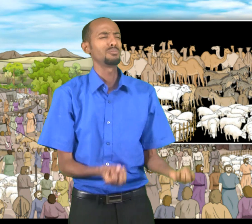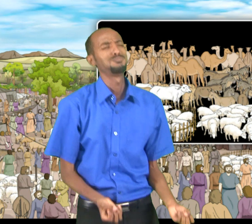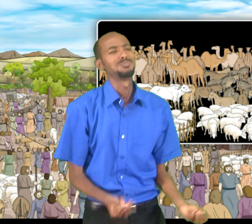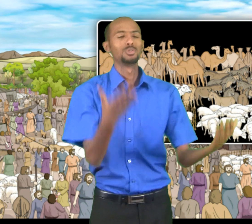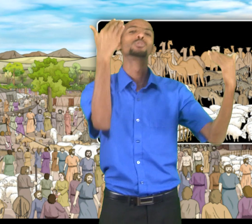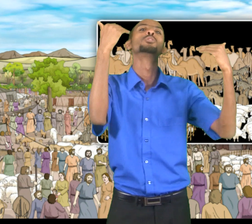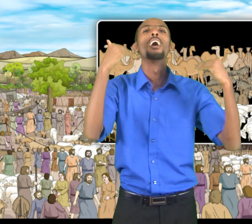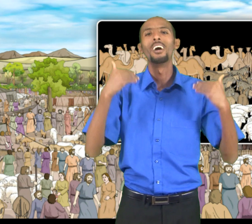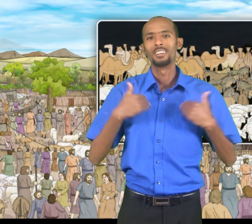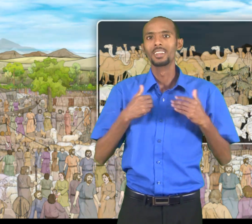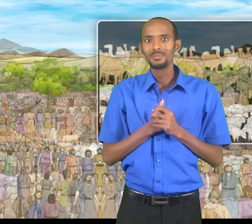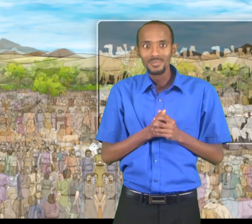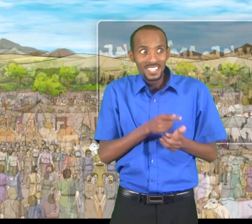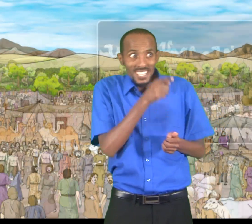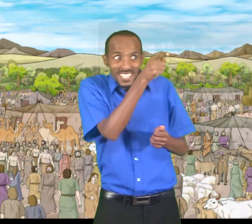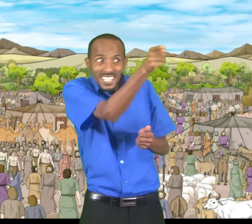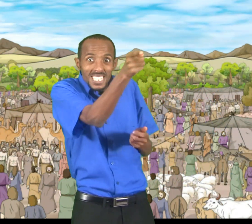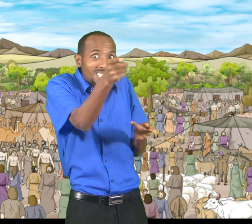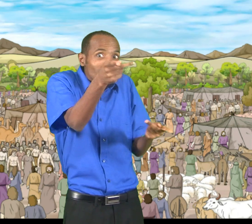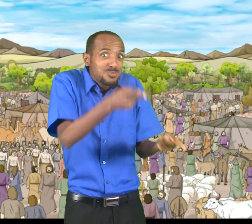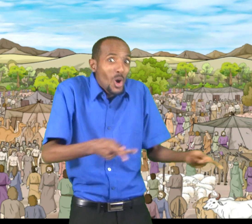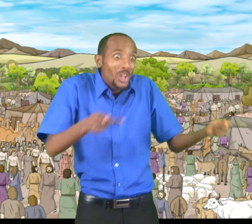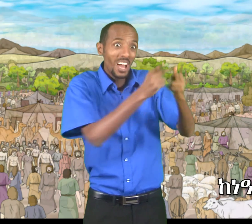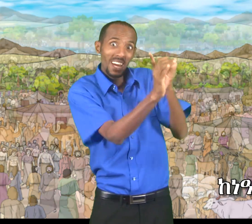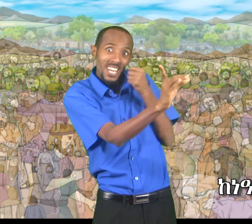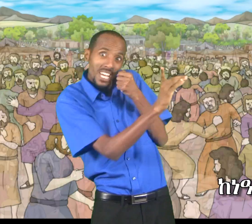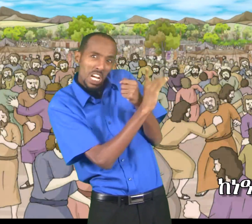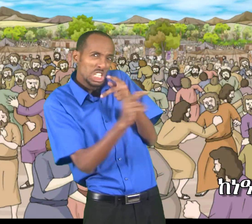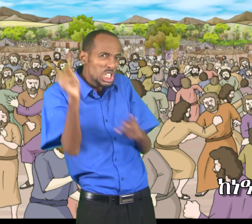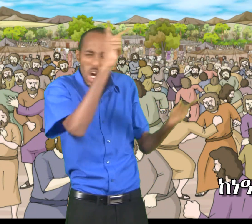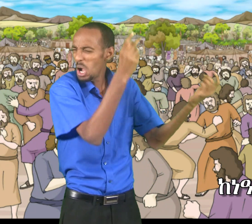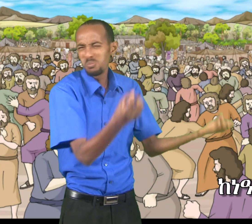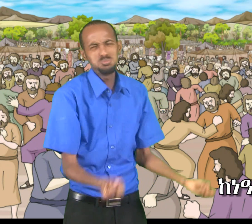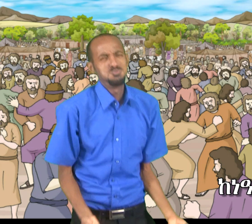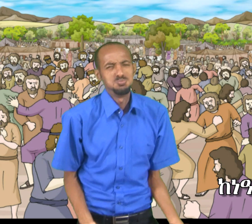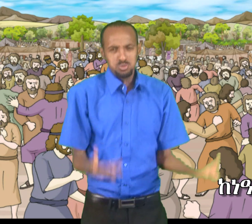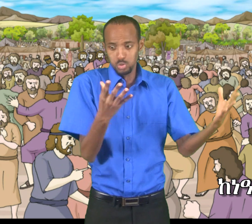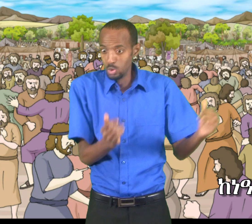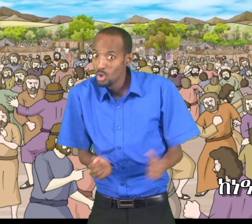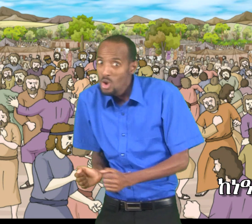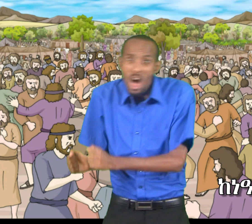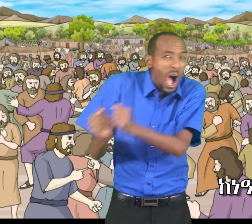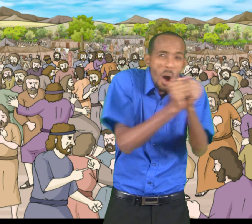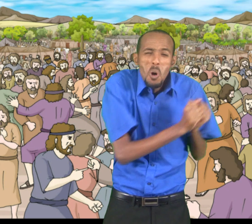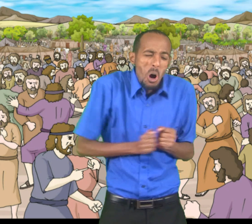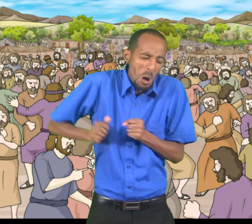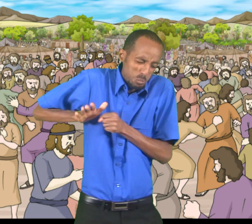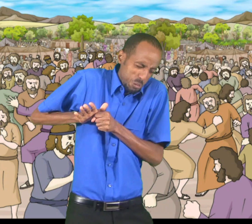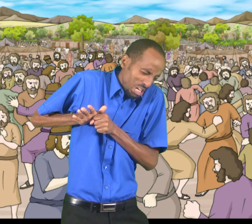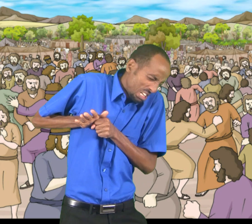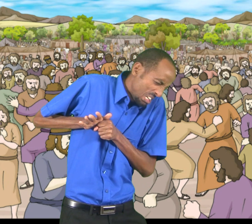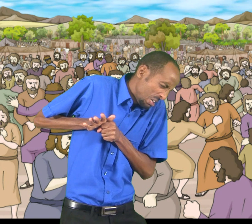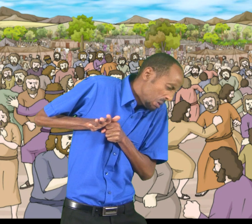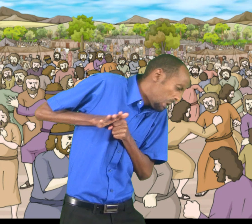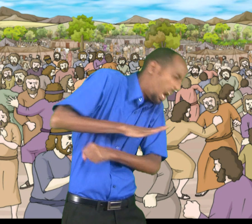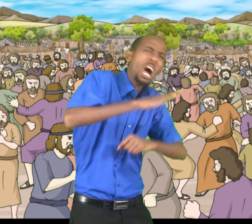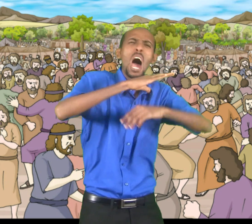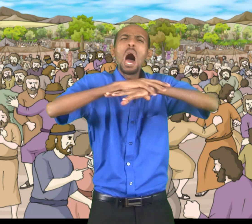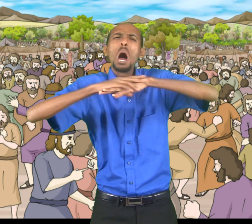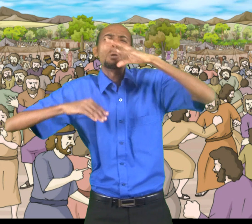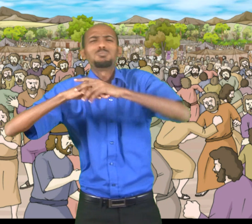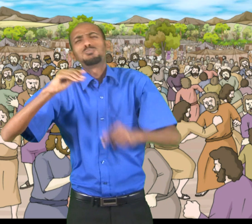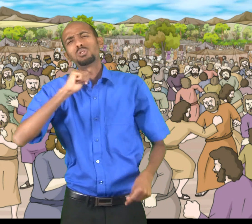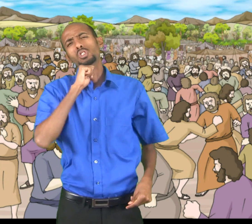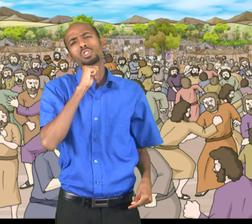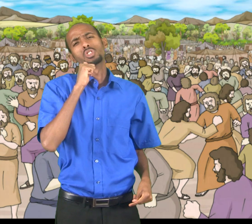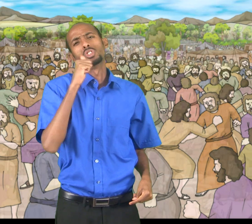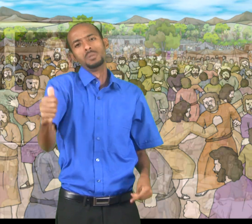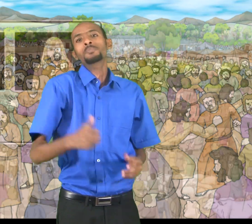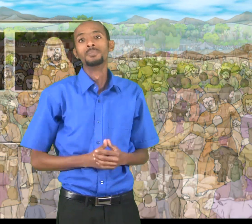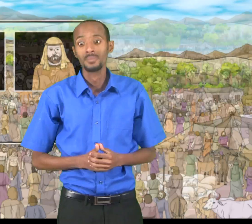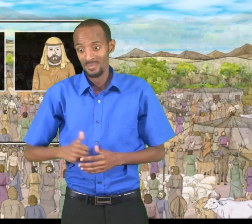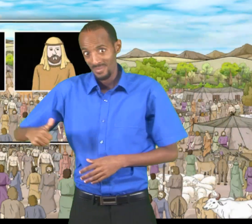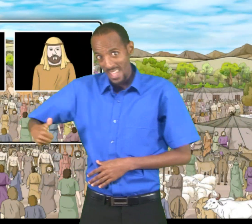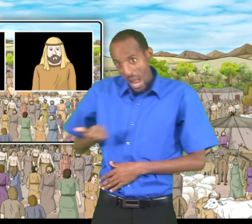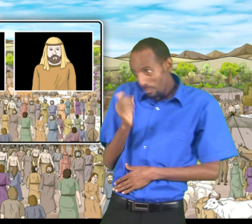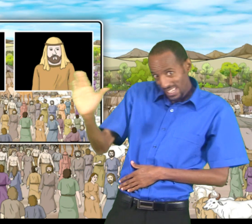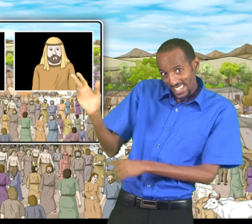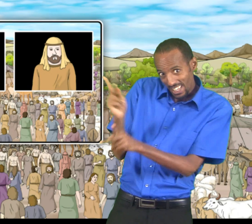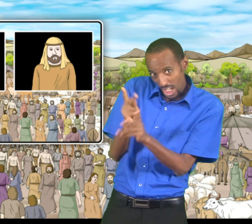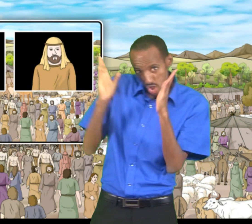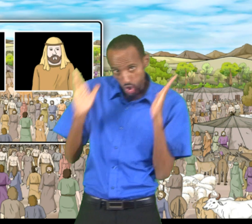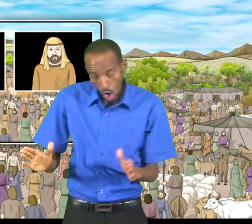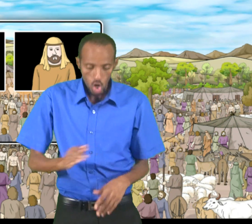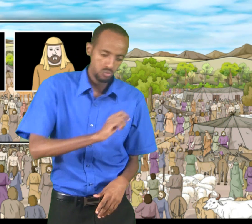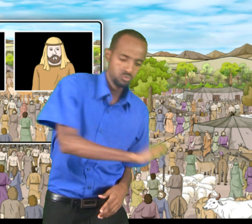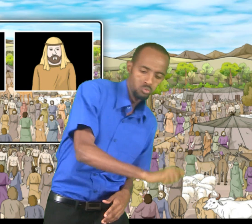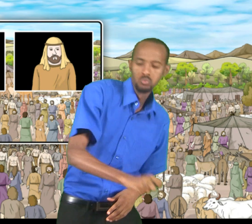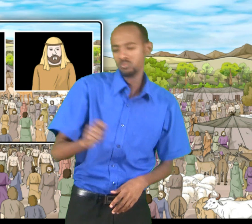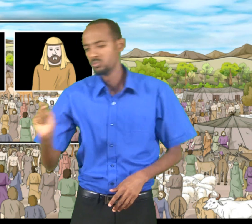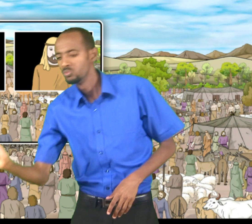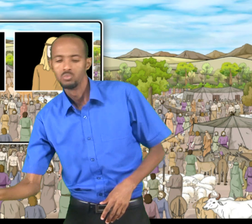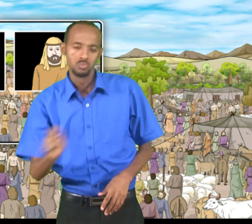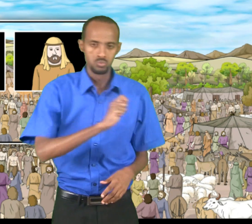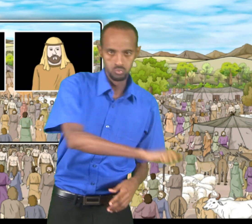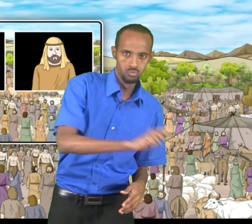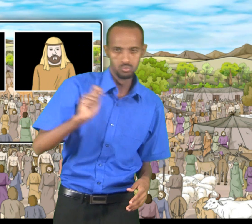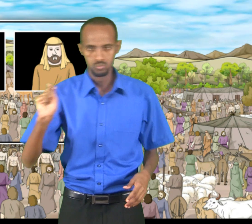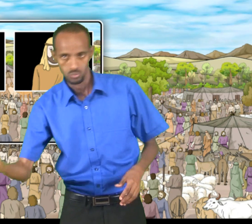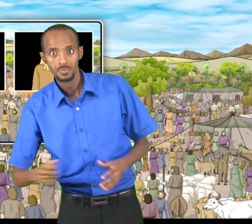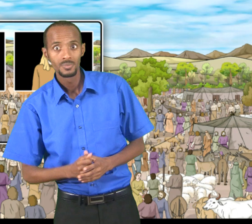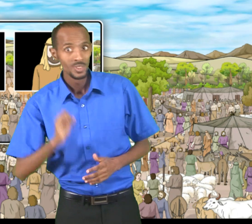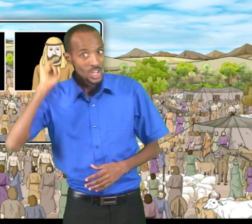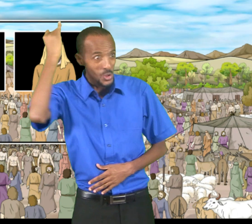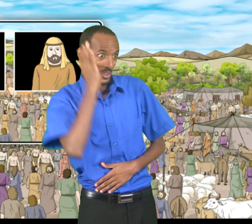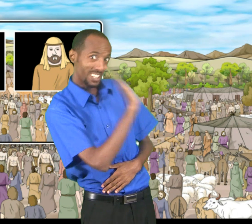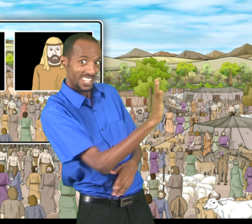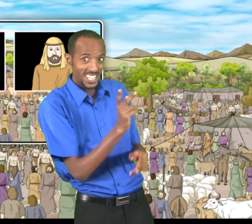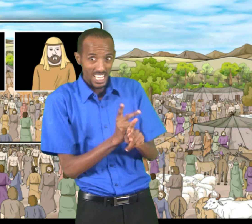At that time the Canaanites and the Perizzites were also living in the land.